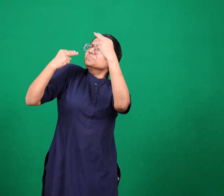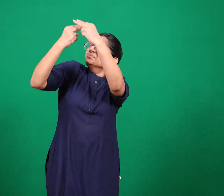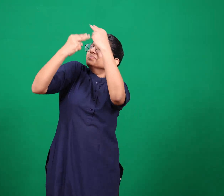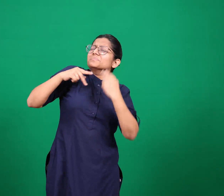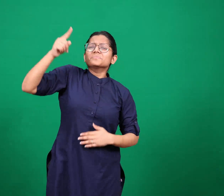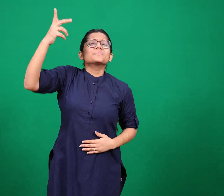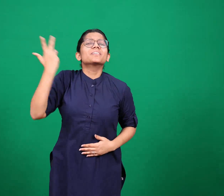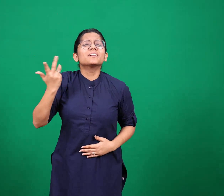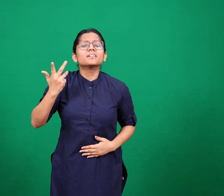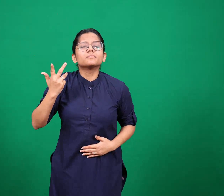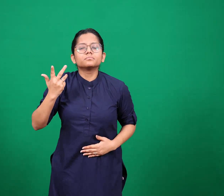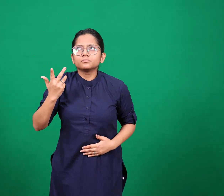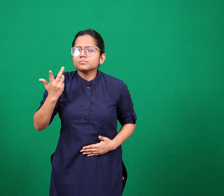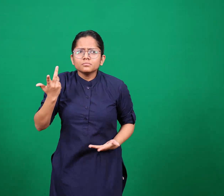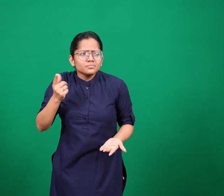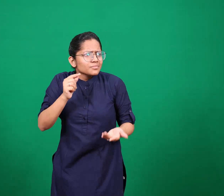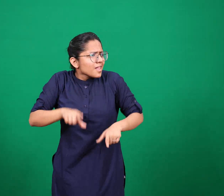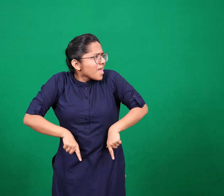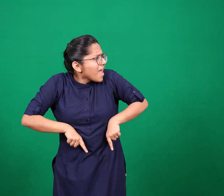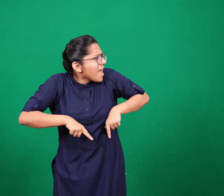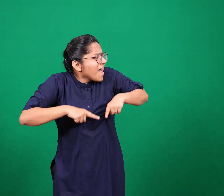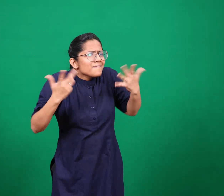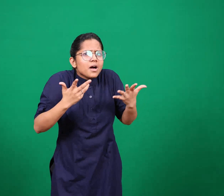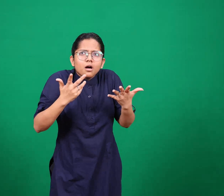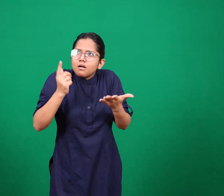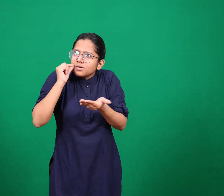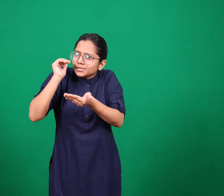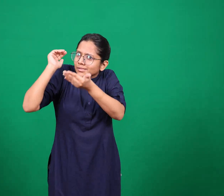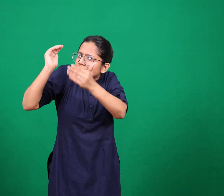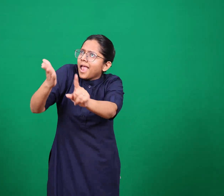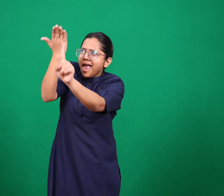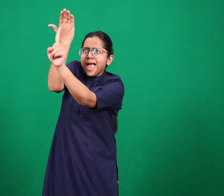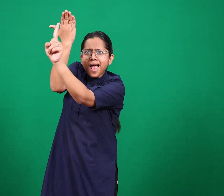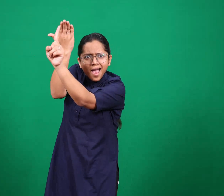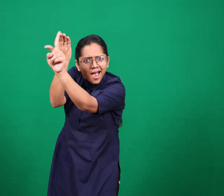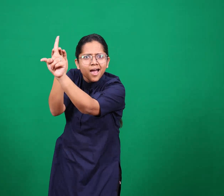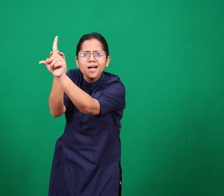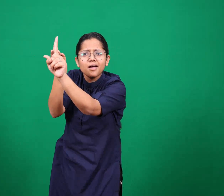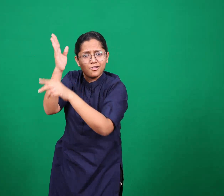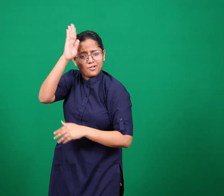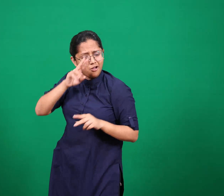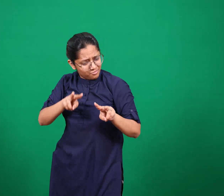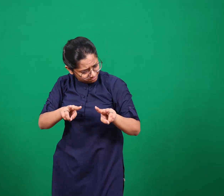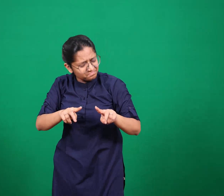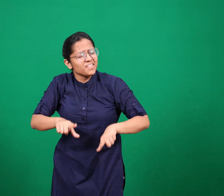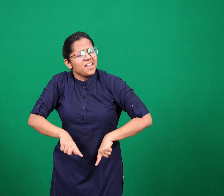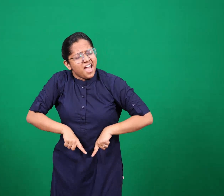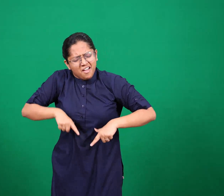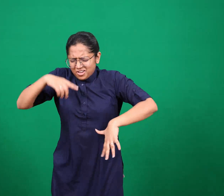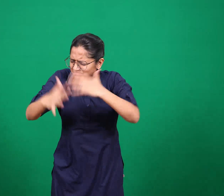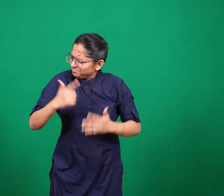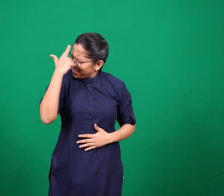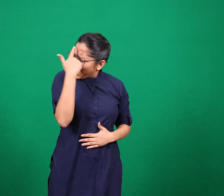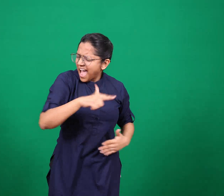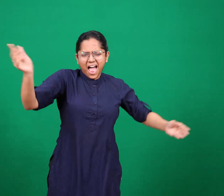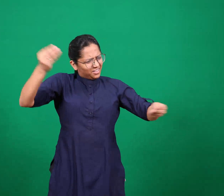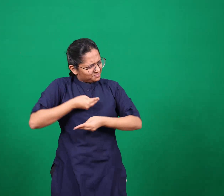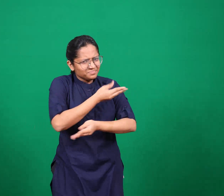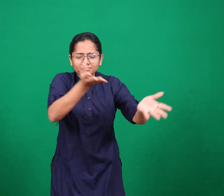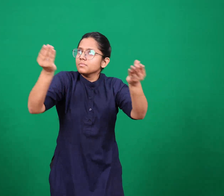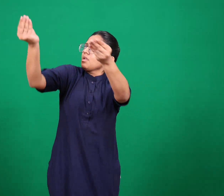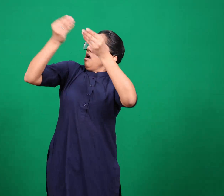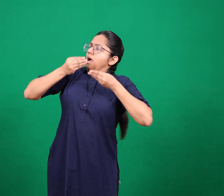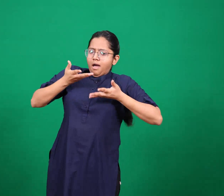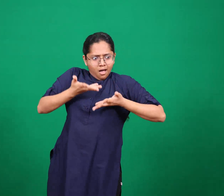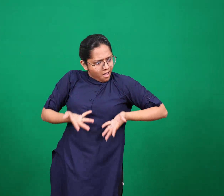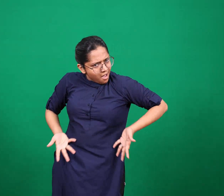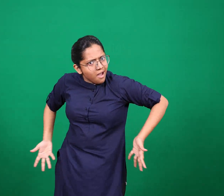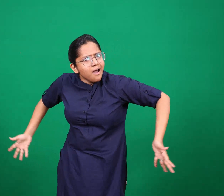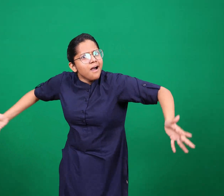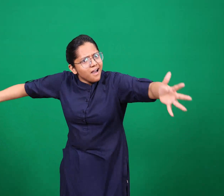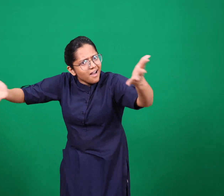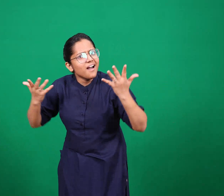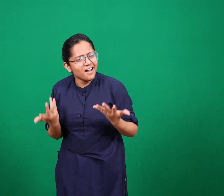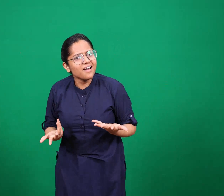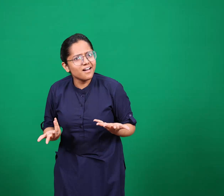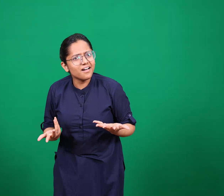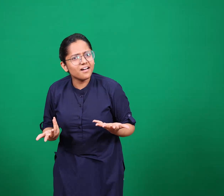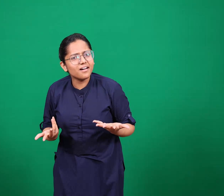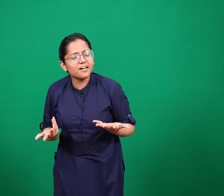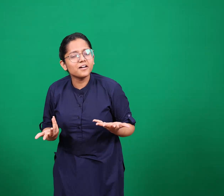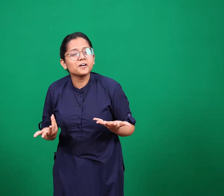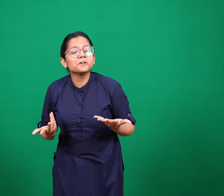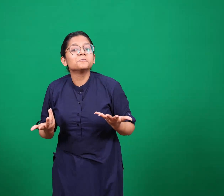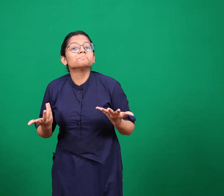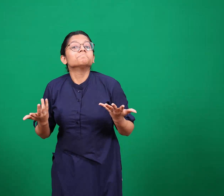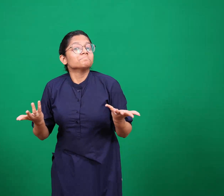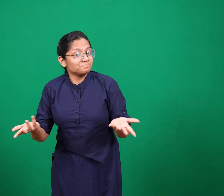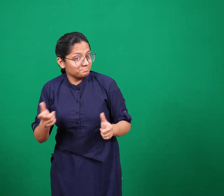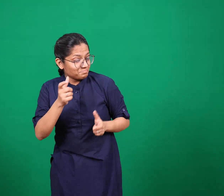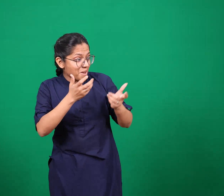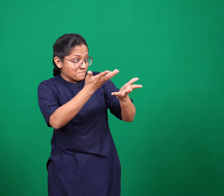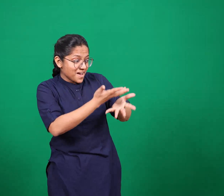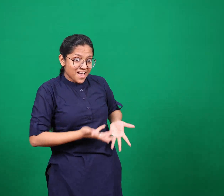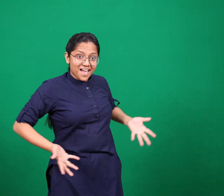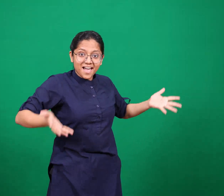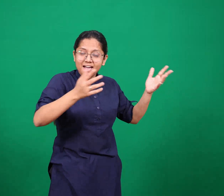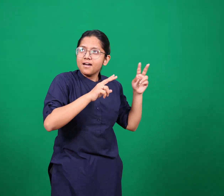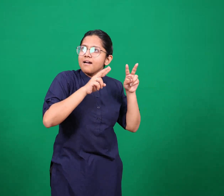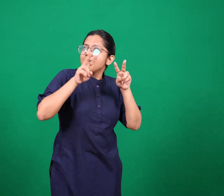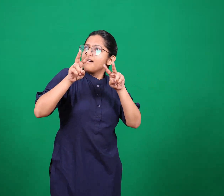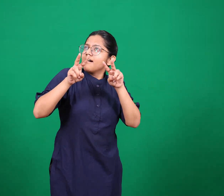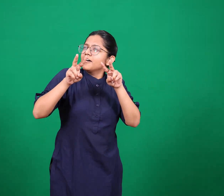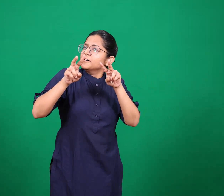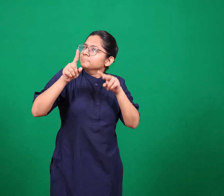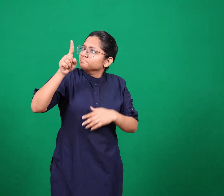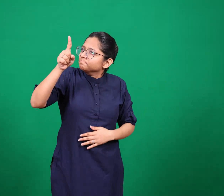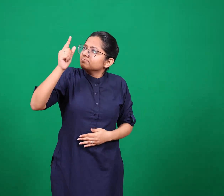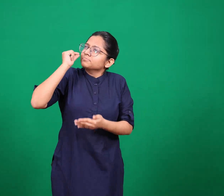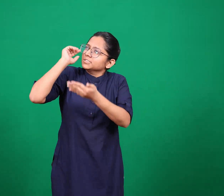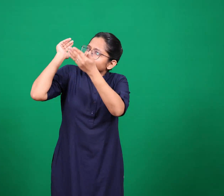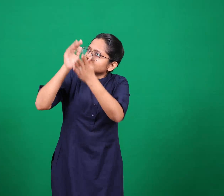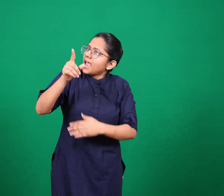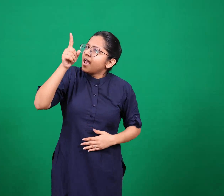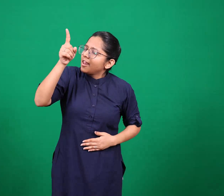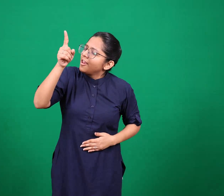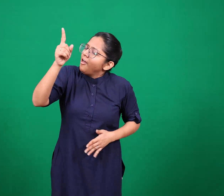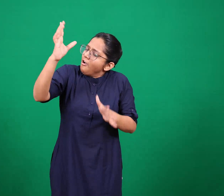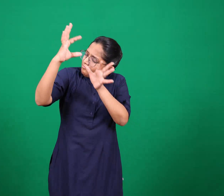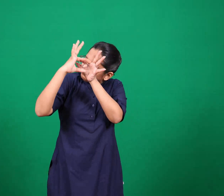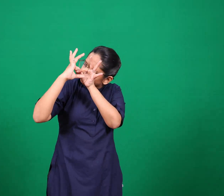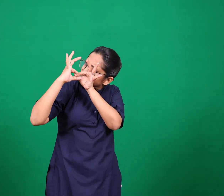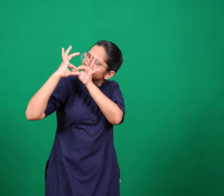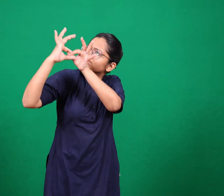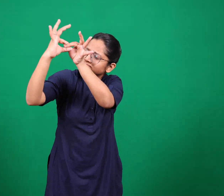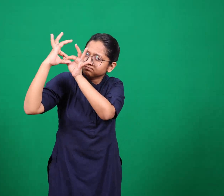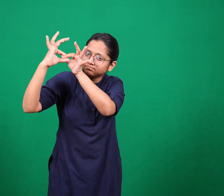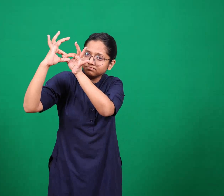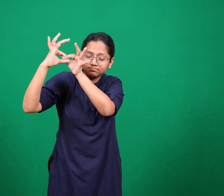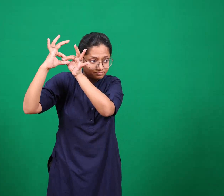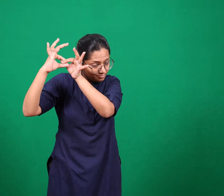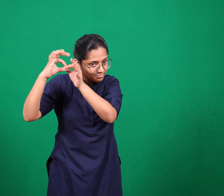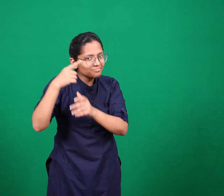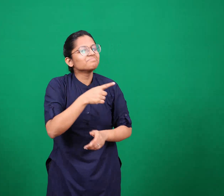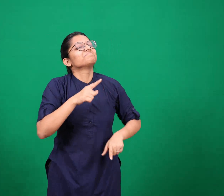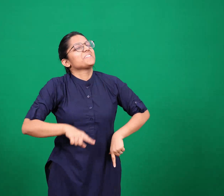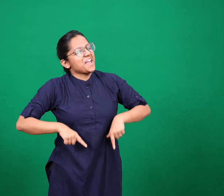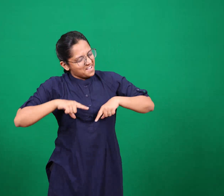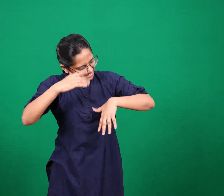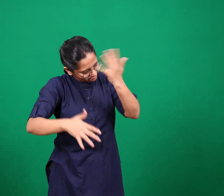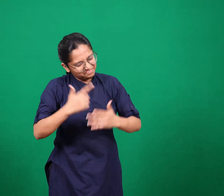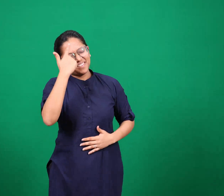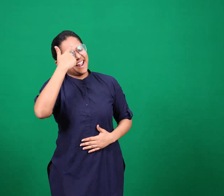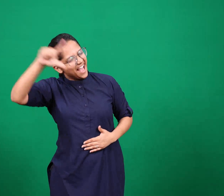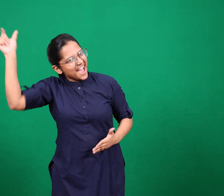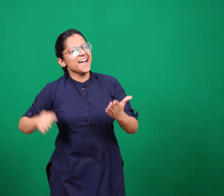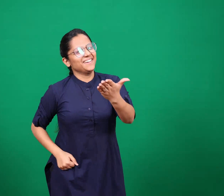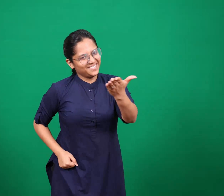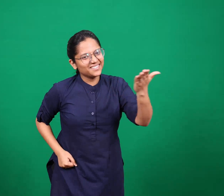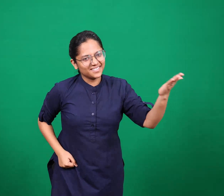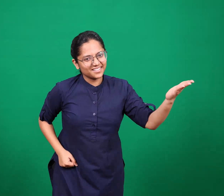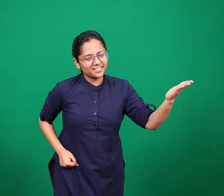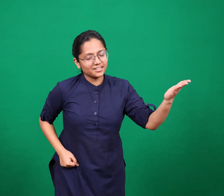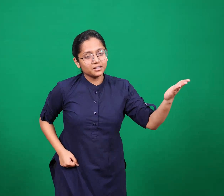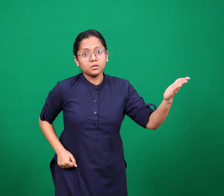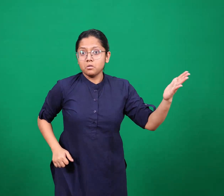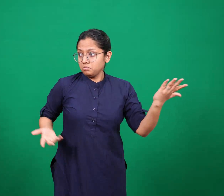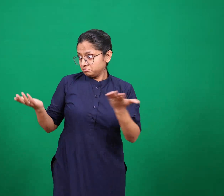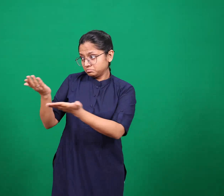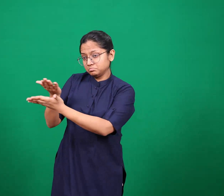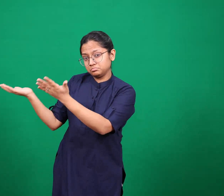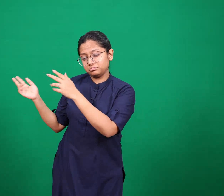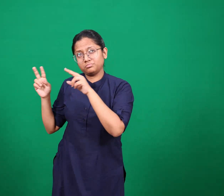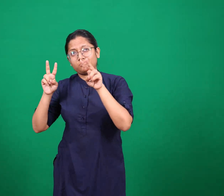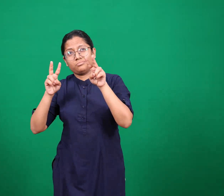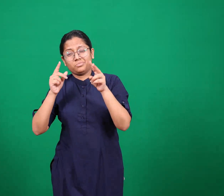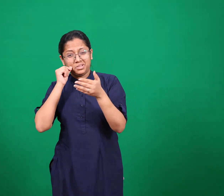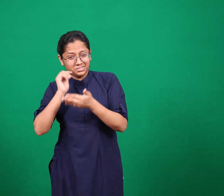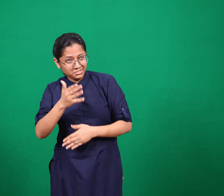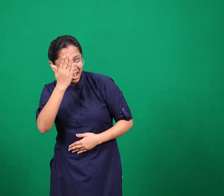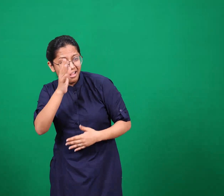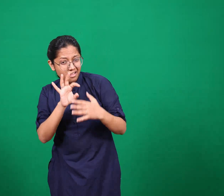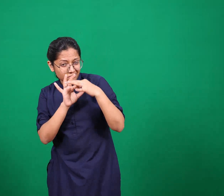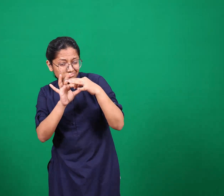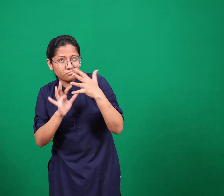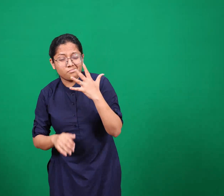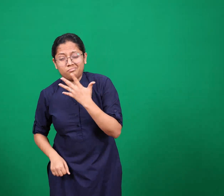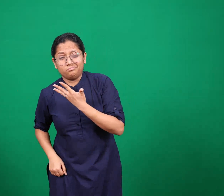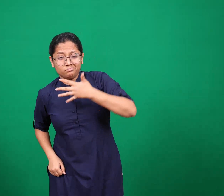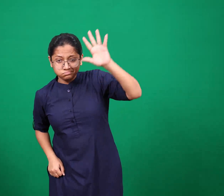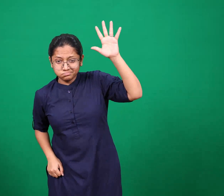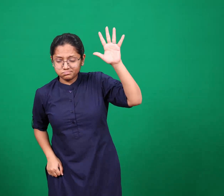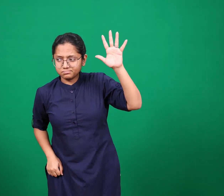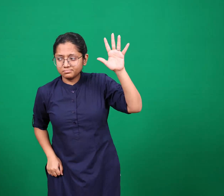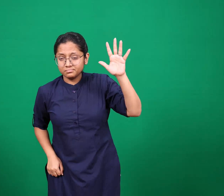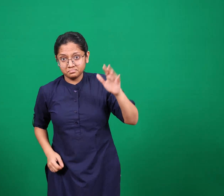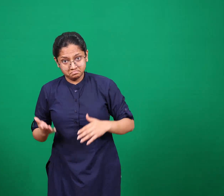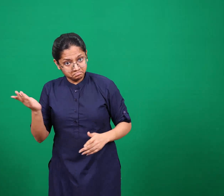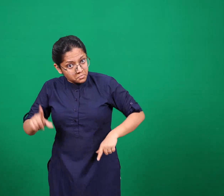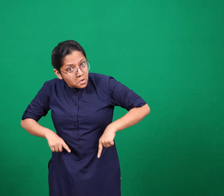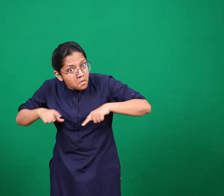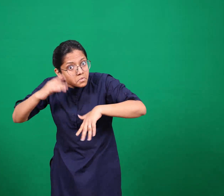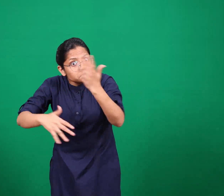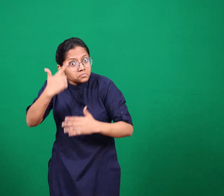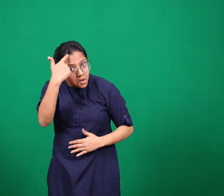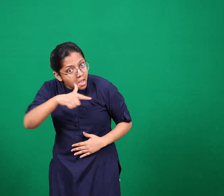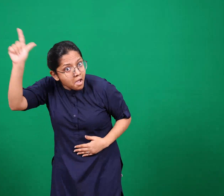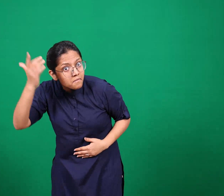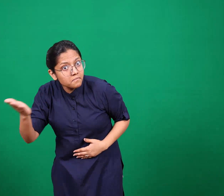And this is that testimony: God has given us eternal life, and this life is in His Son. Whoever has the Son has life;